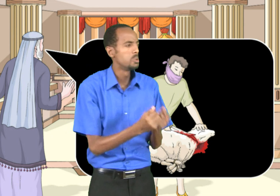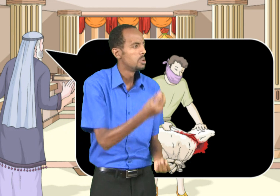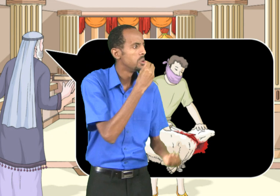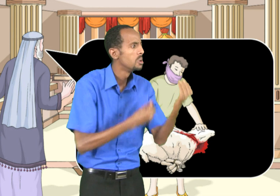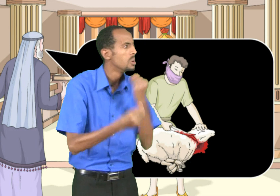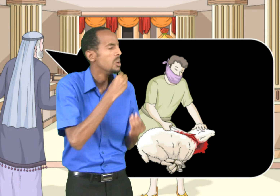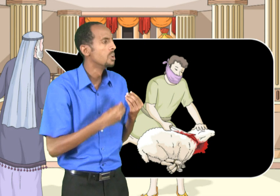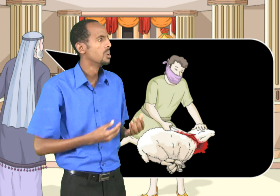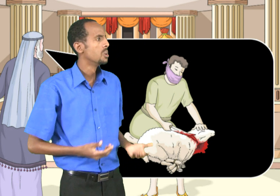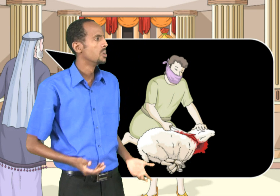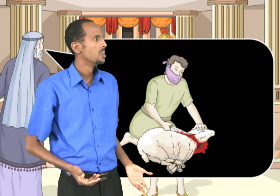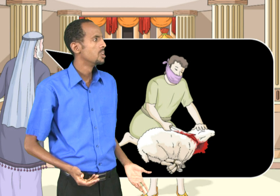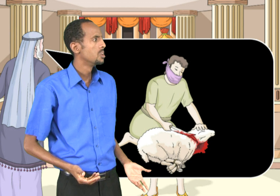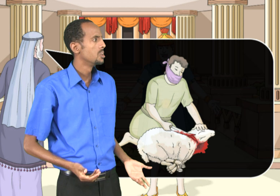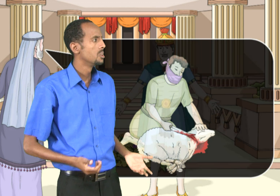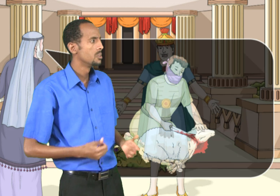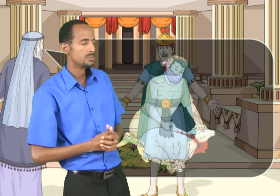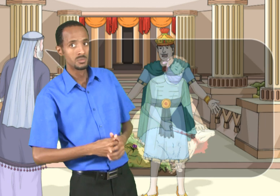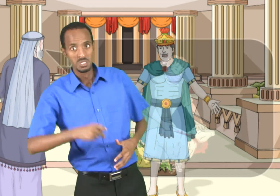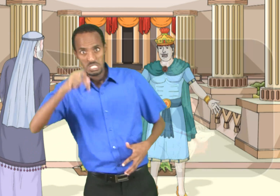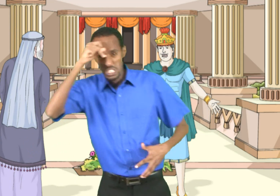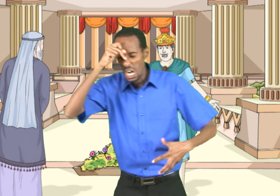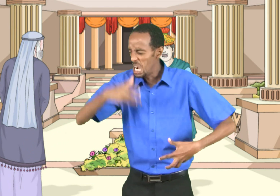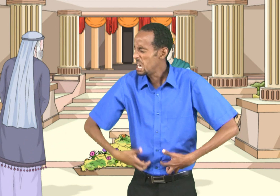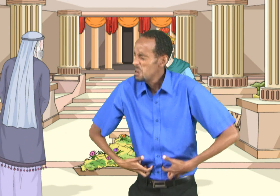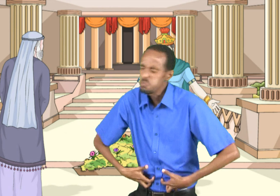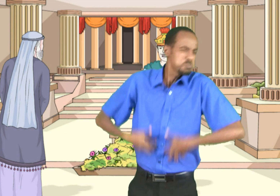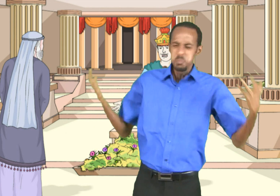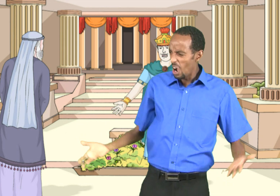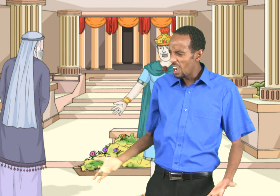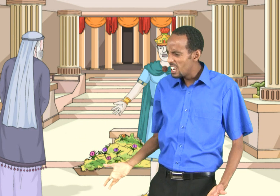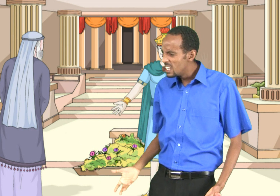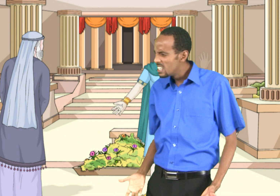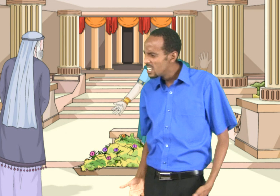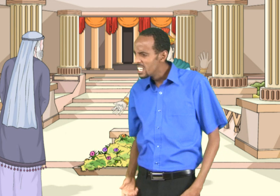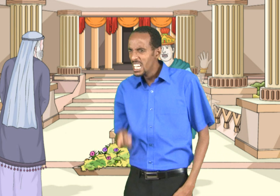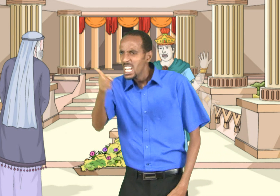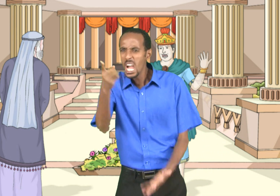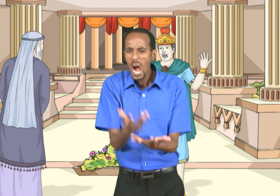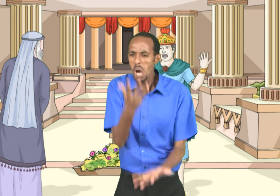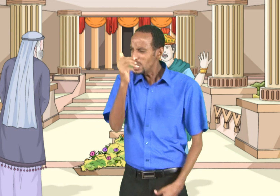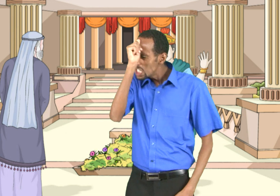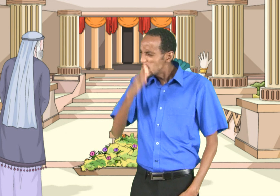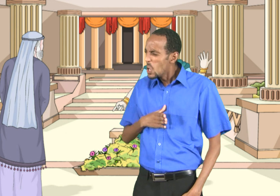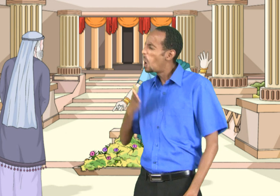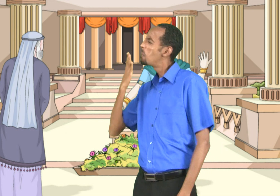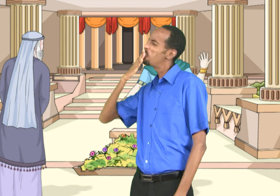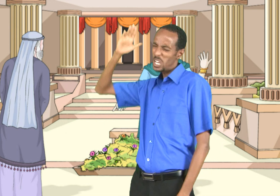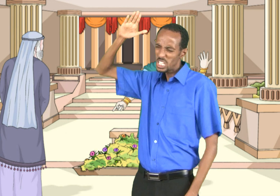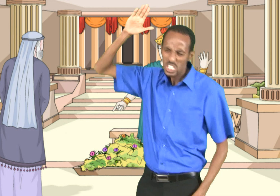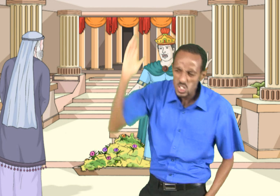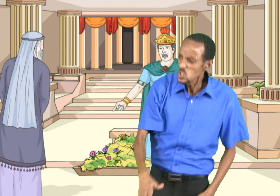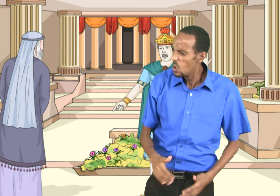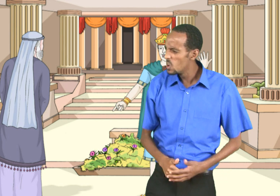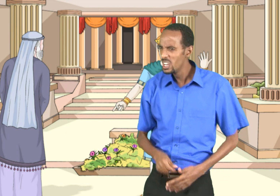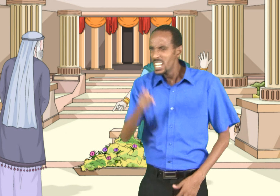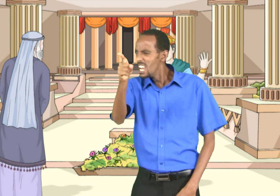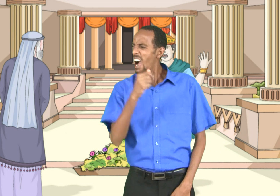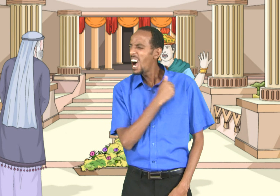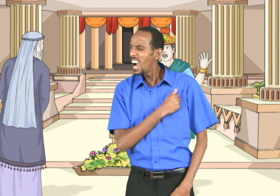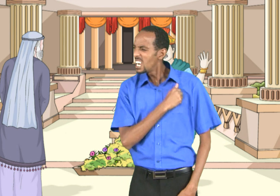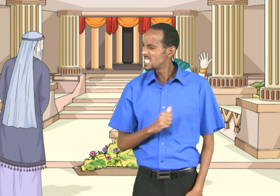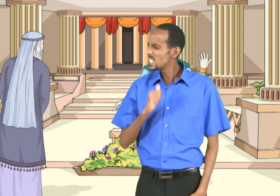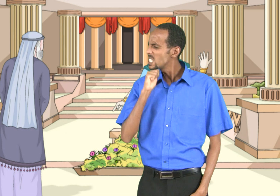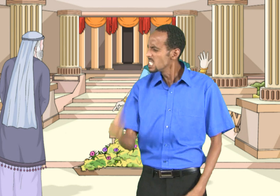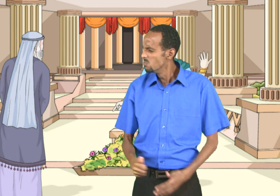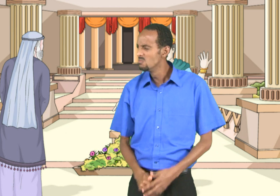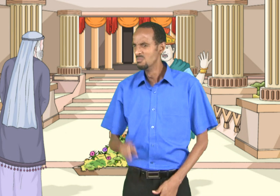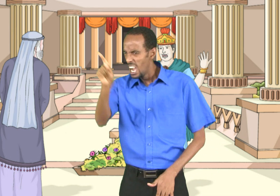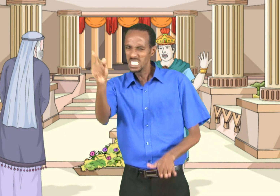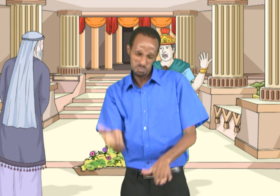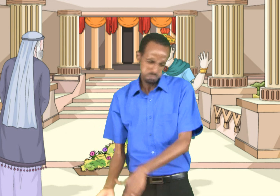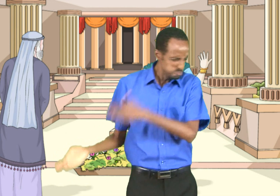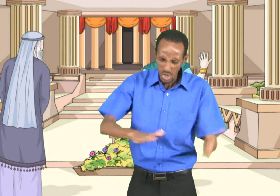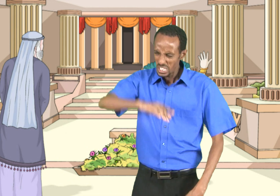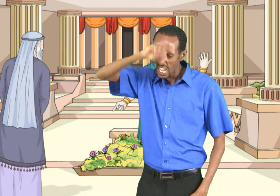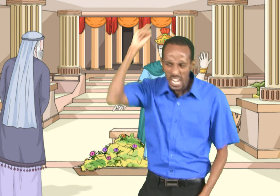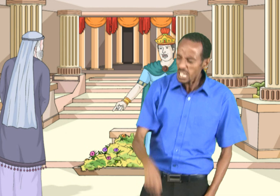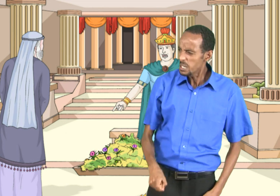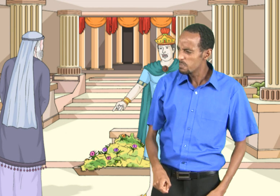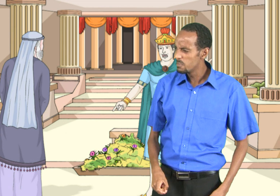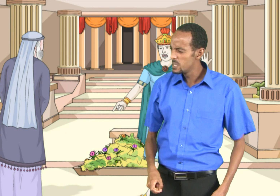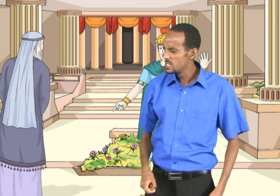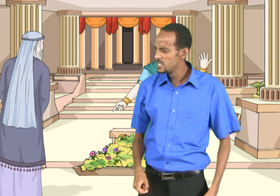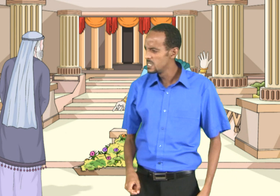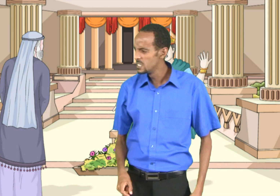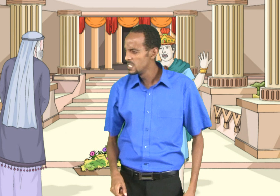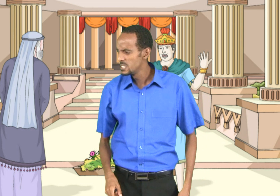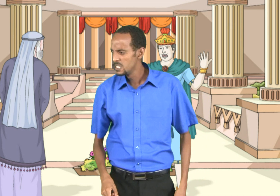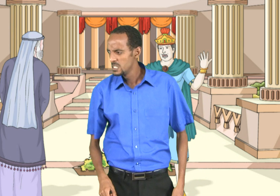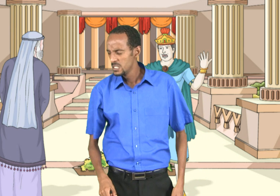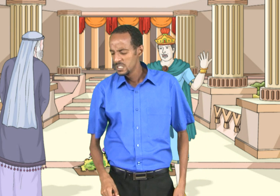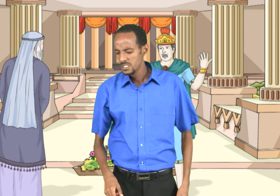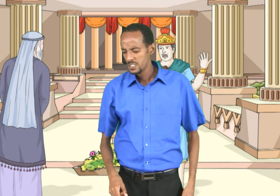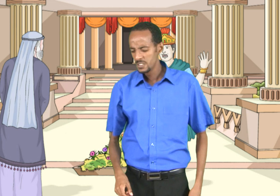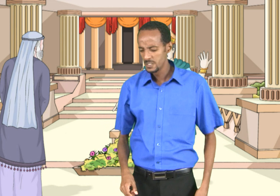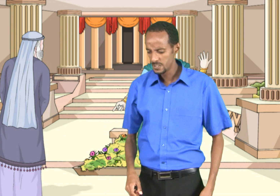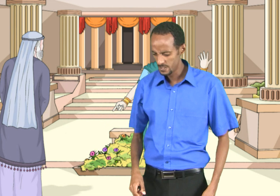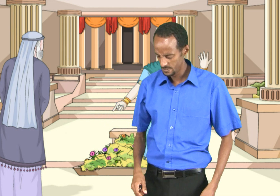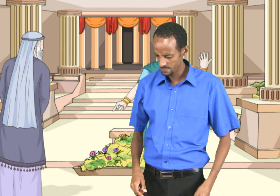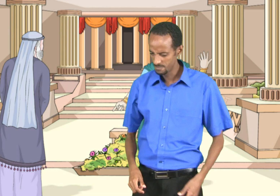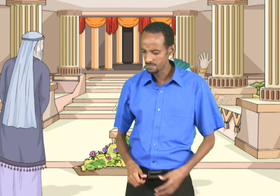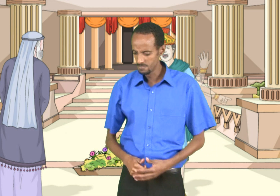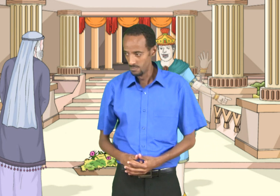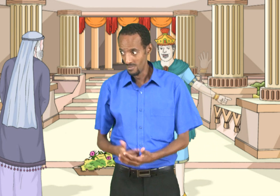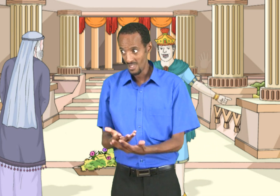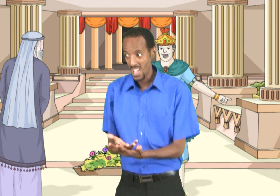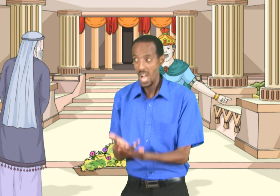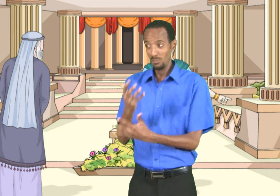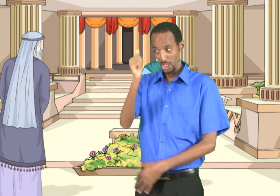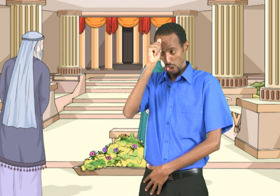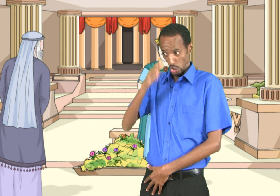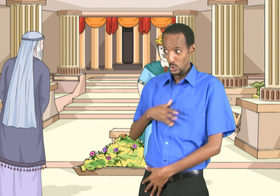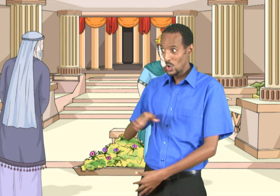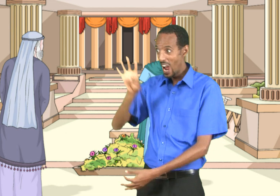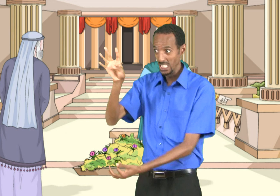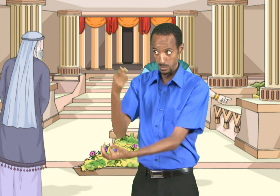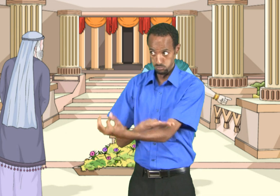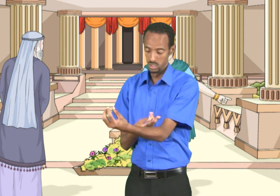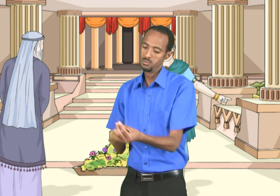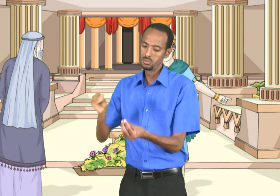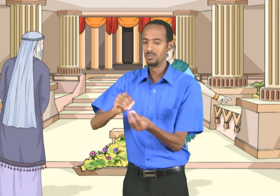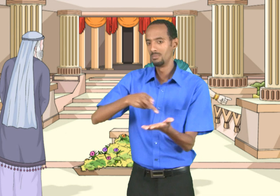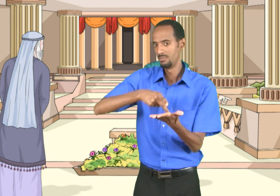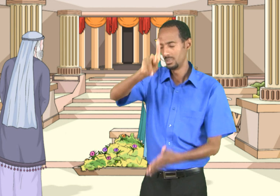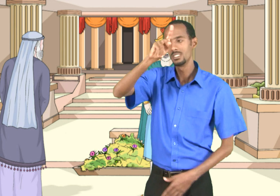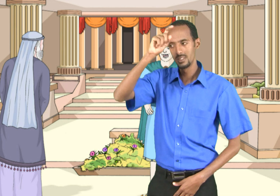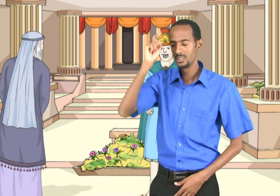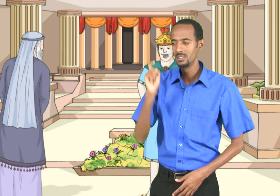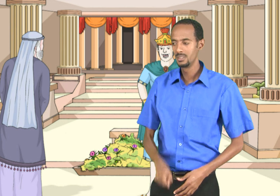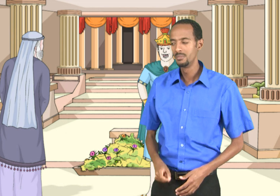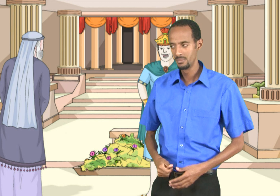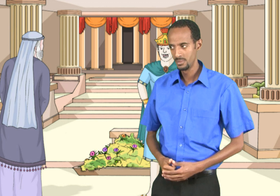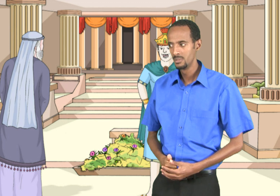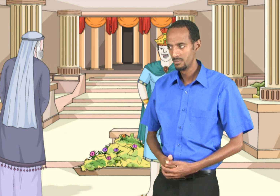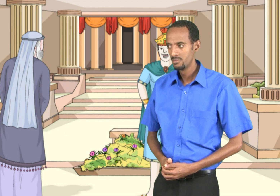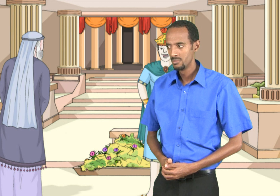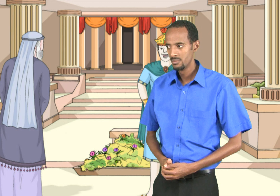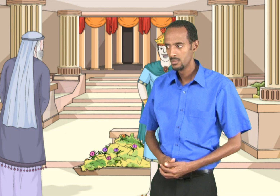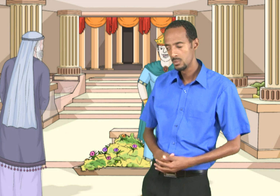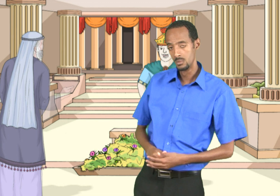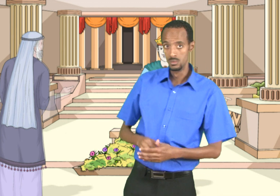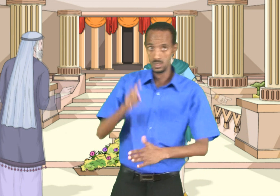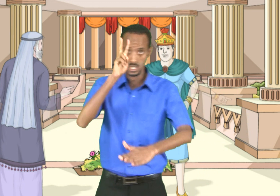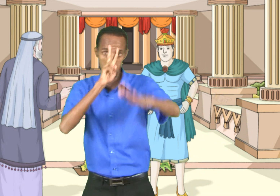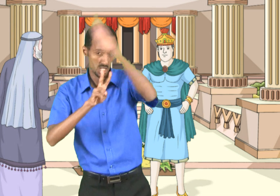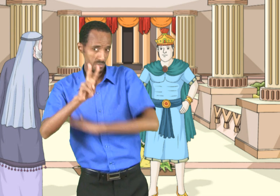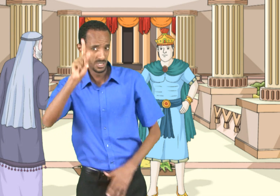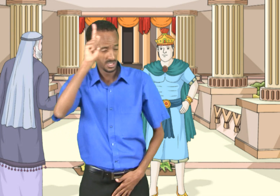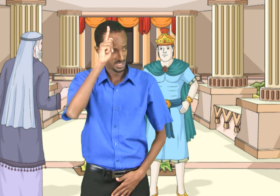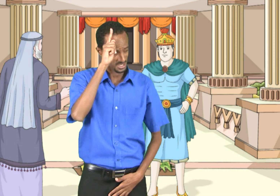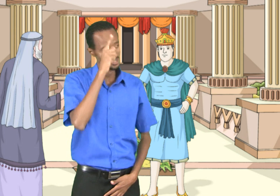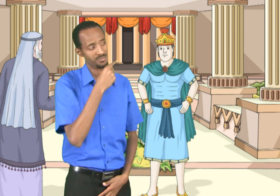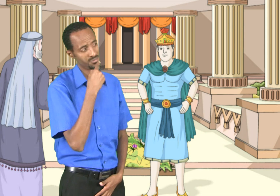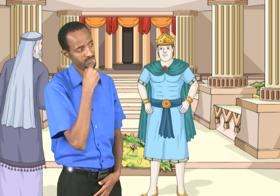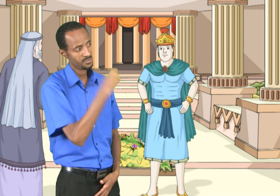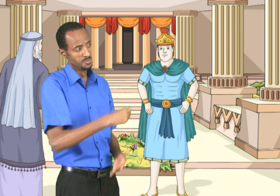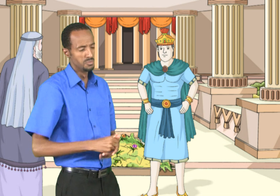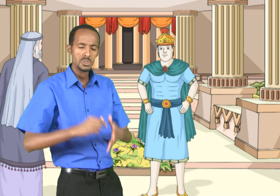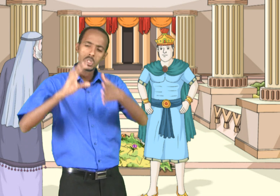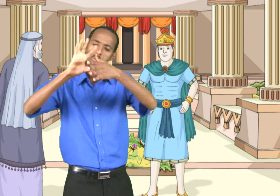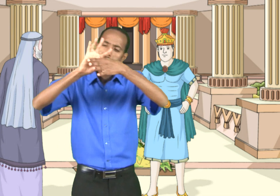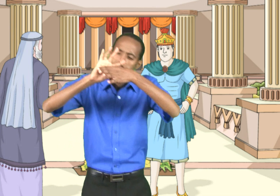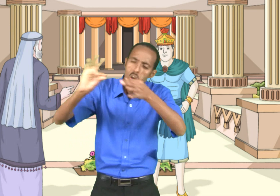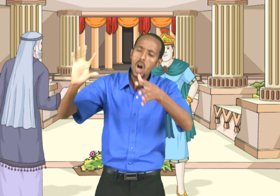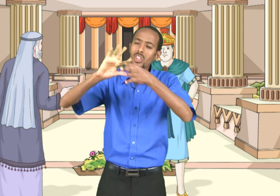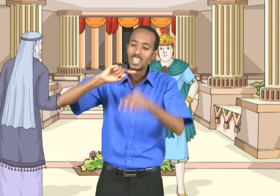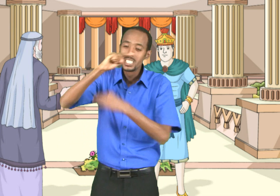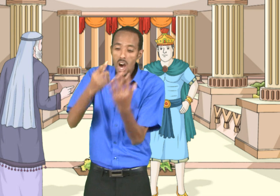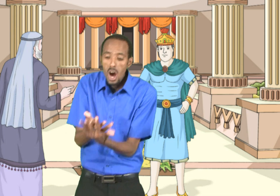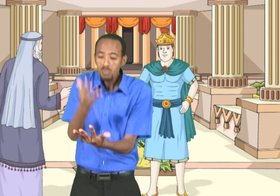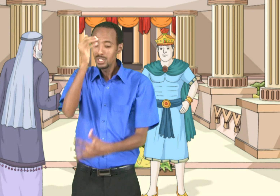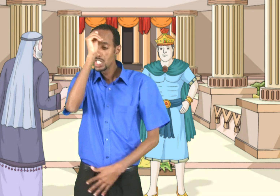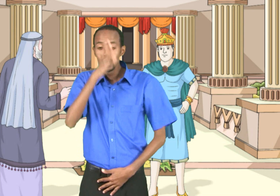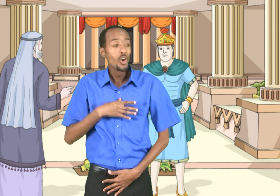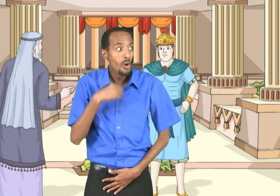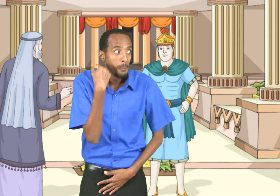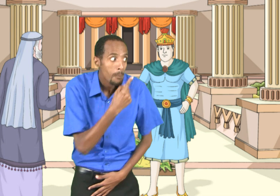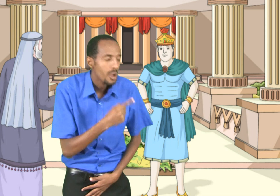David burned with anger against the man and said to Nathan: “As surely as the LORD lives, the man who did this deserves to die! Because he has done this thing and has shown no pity, he must pay for the lamb four times over.” Then Nathan said to David, “You are that man!